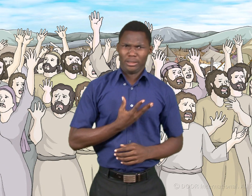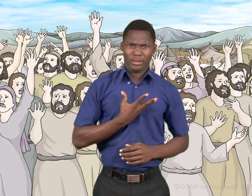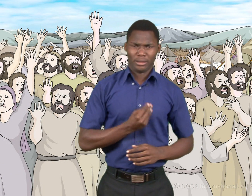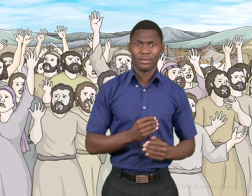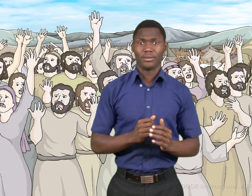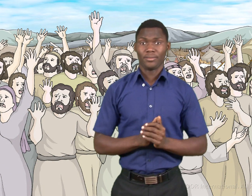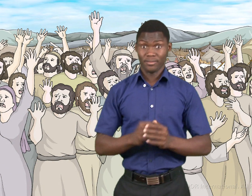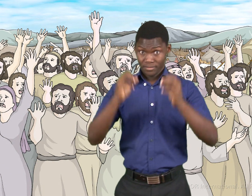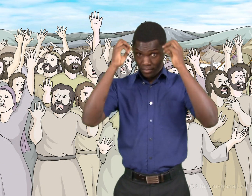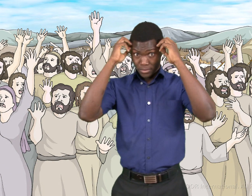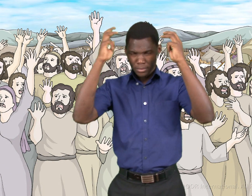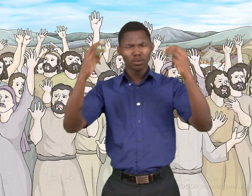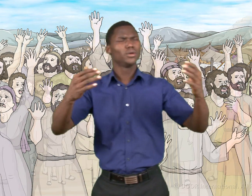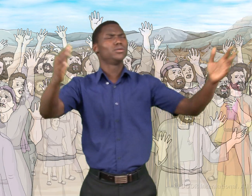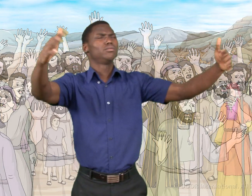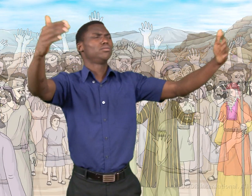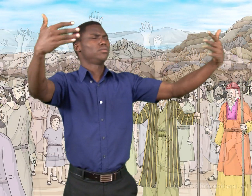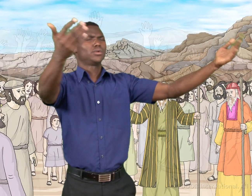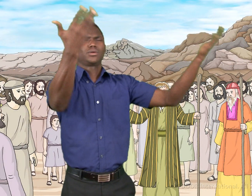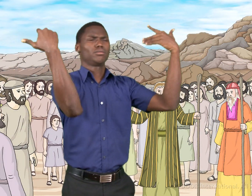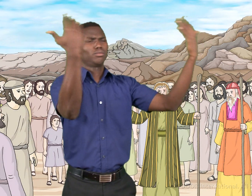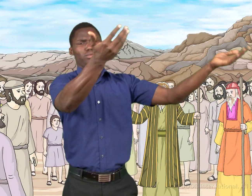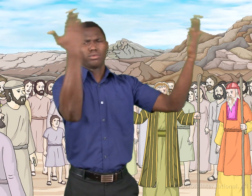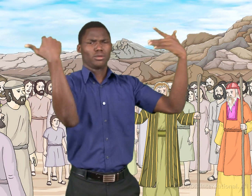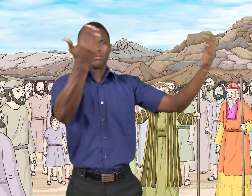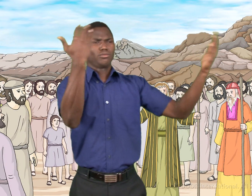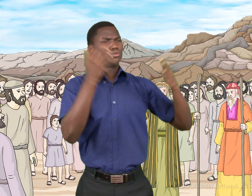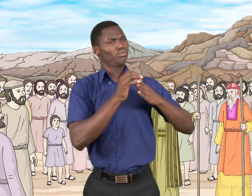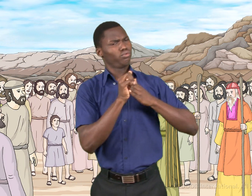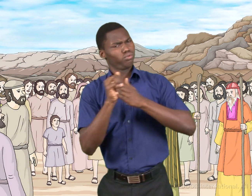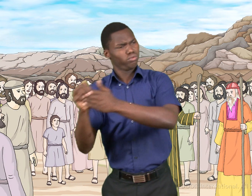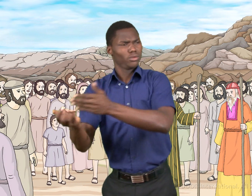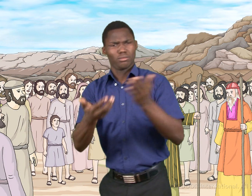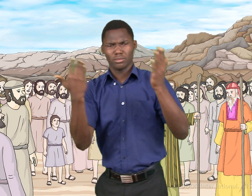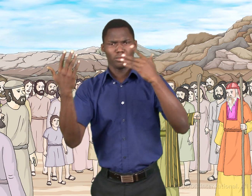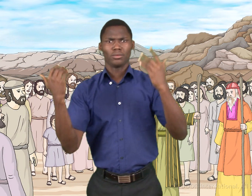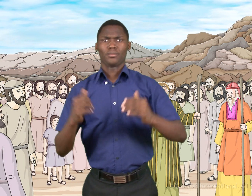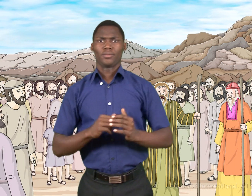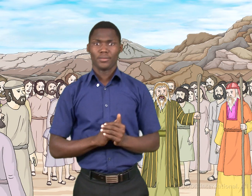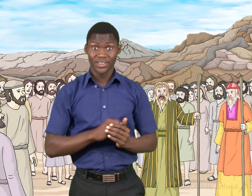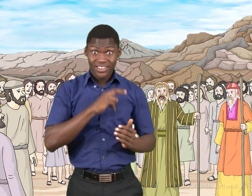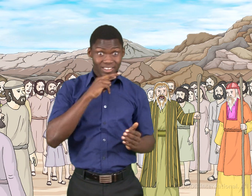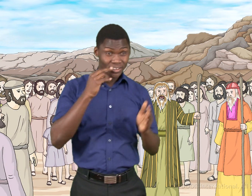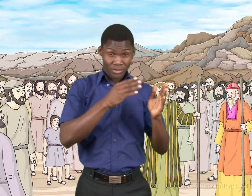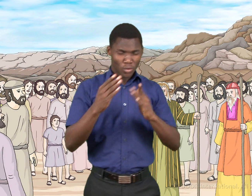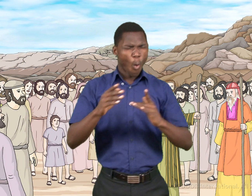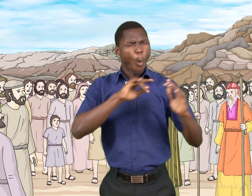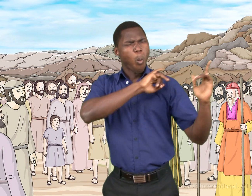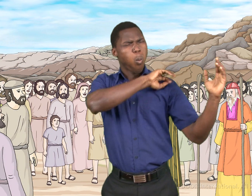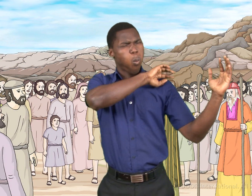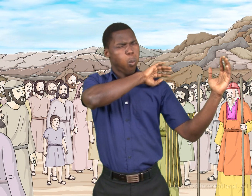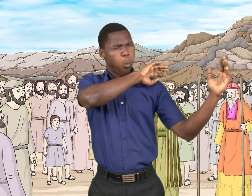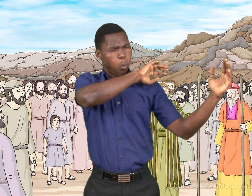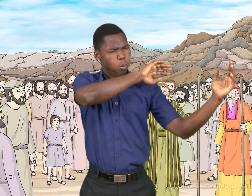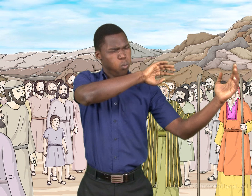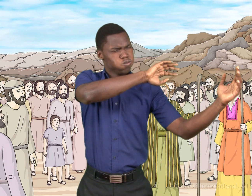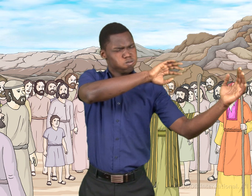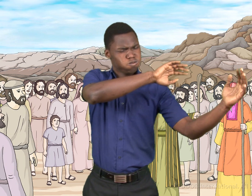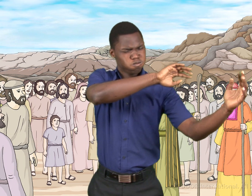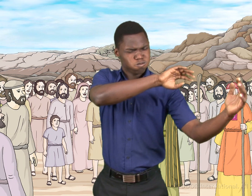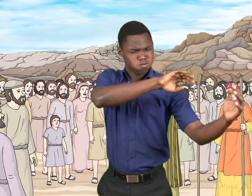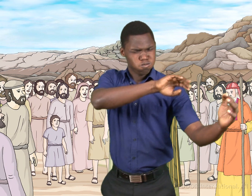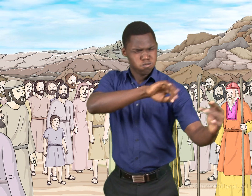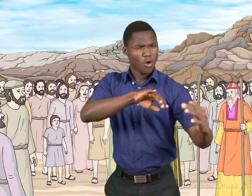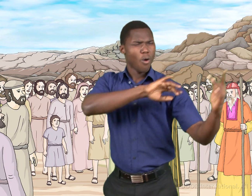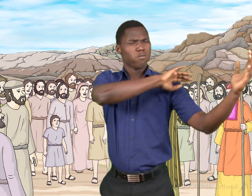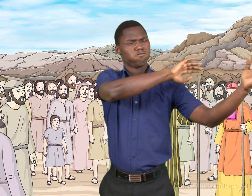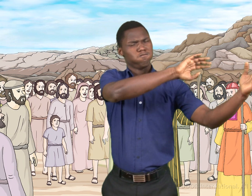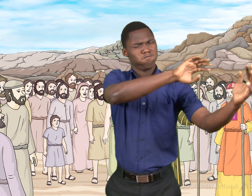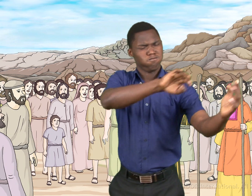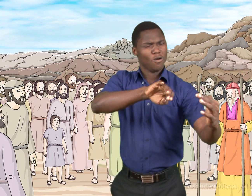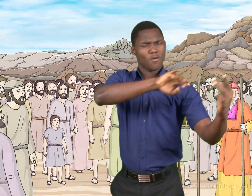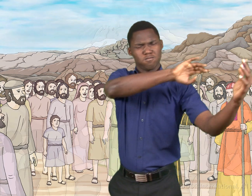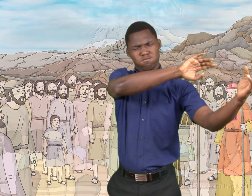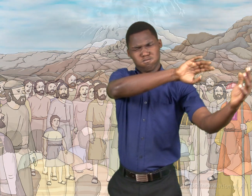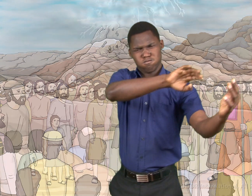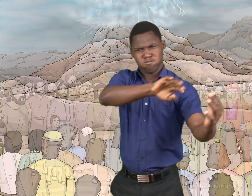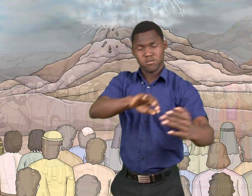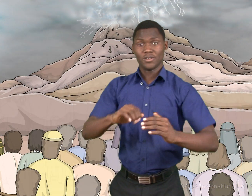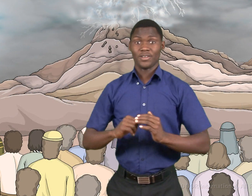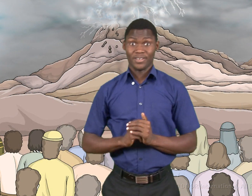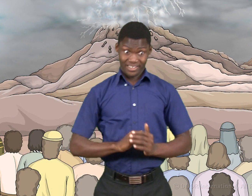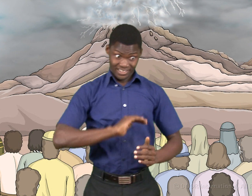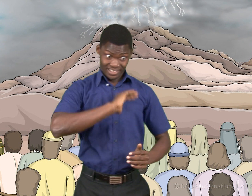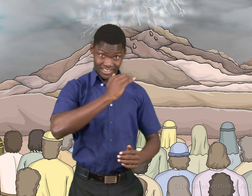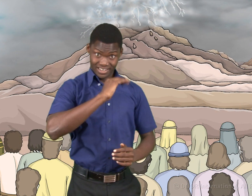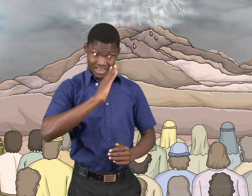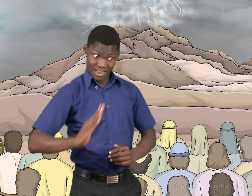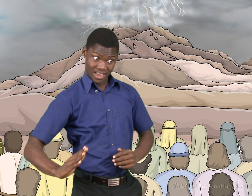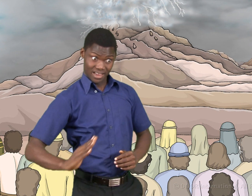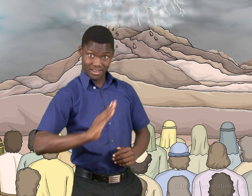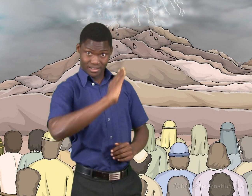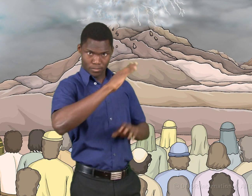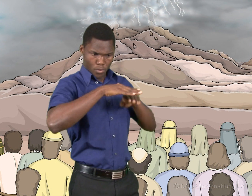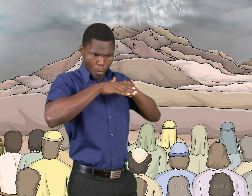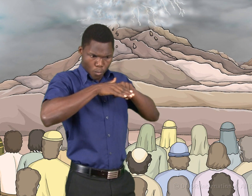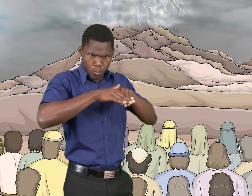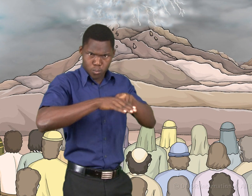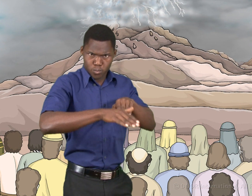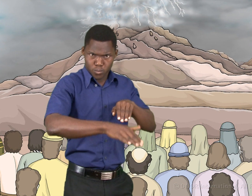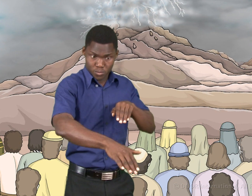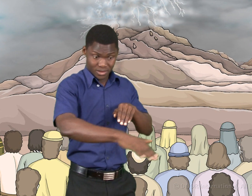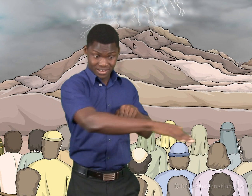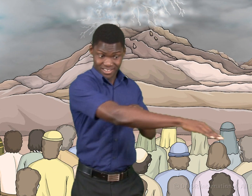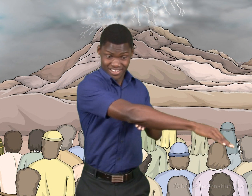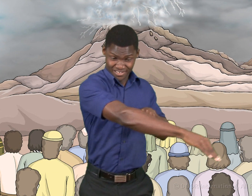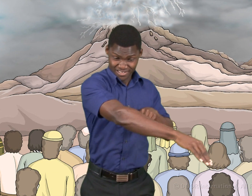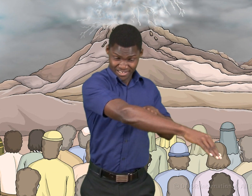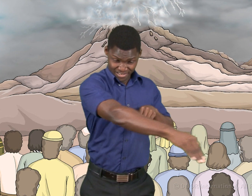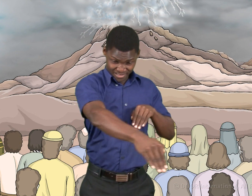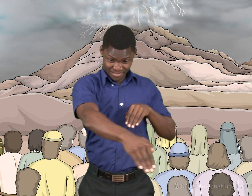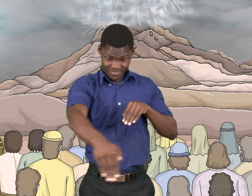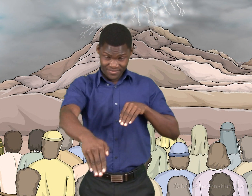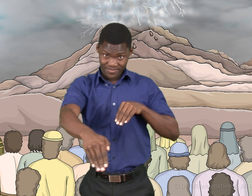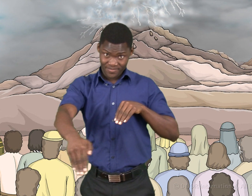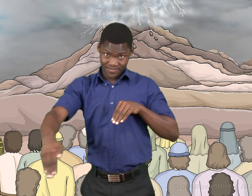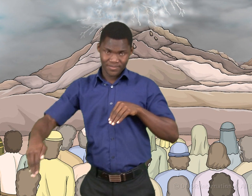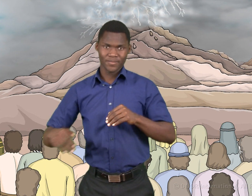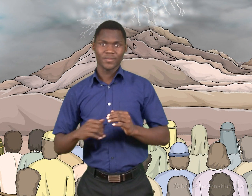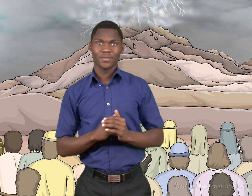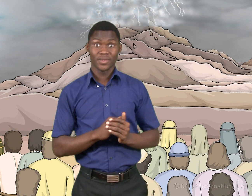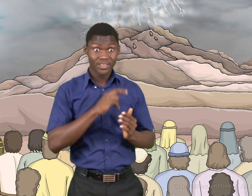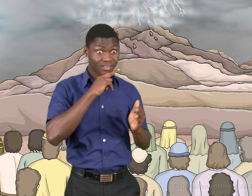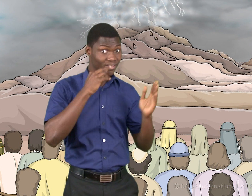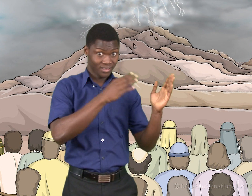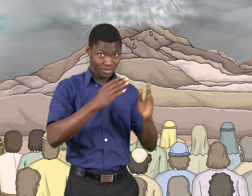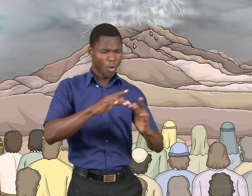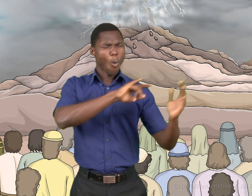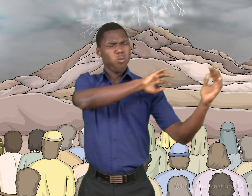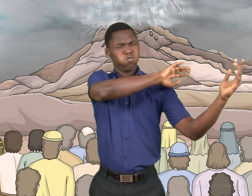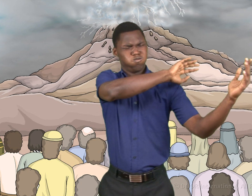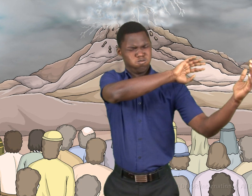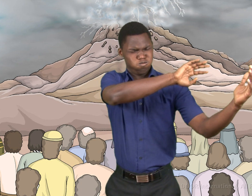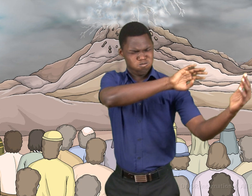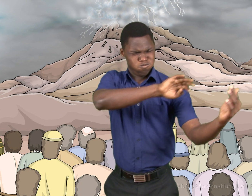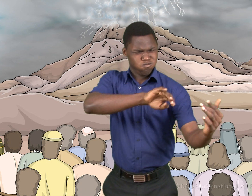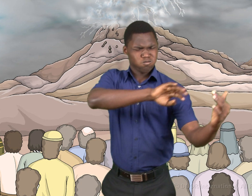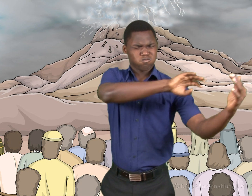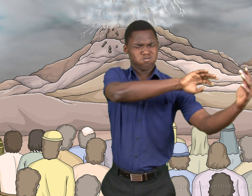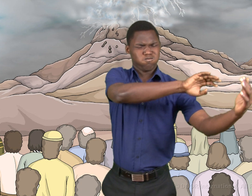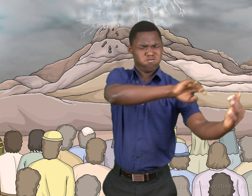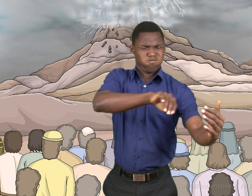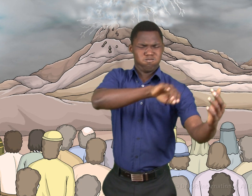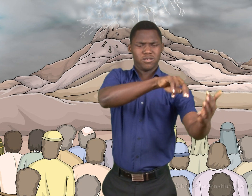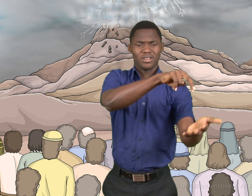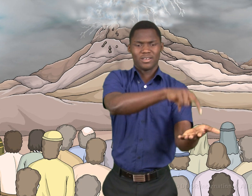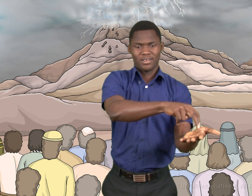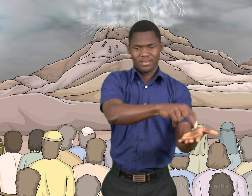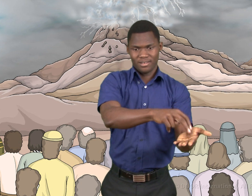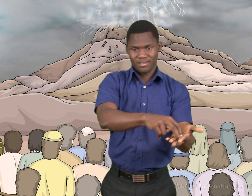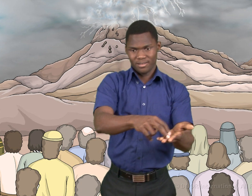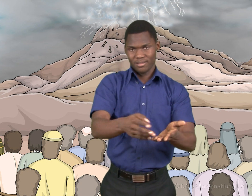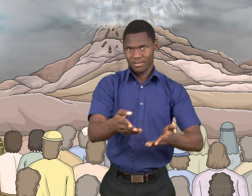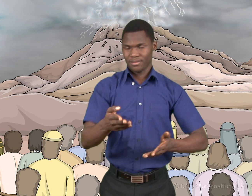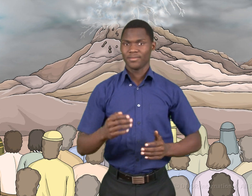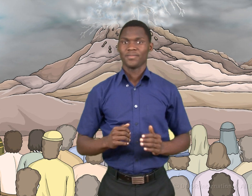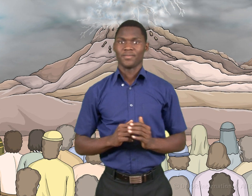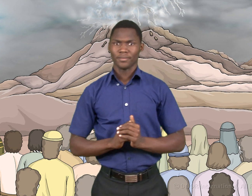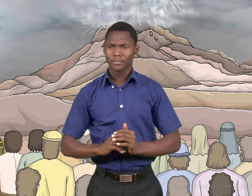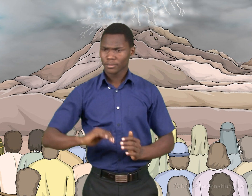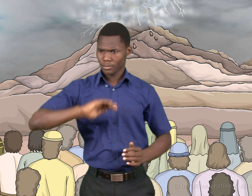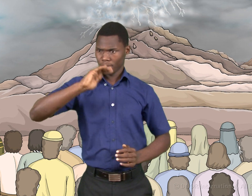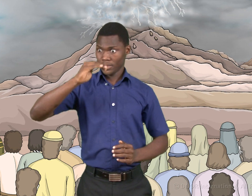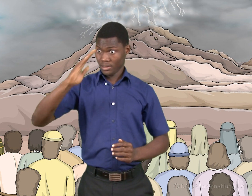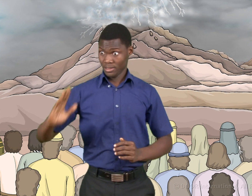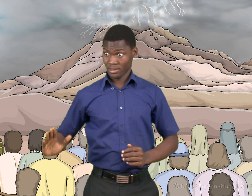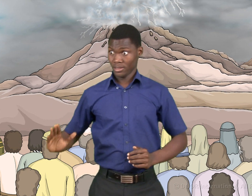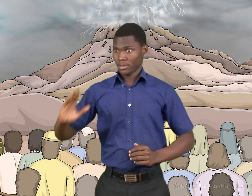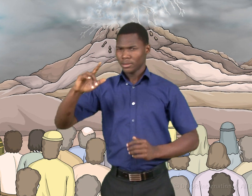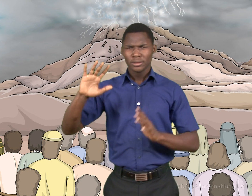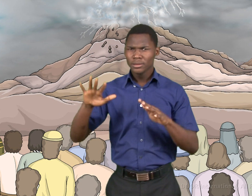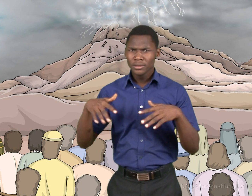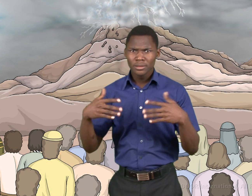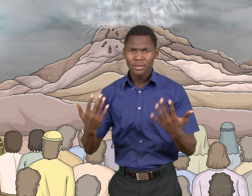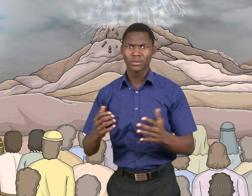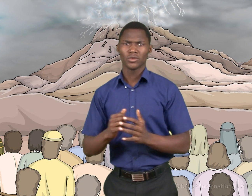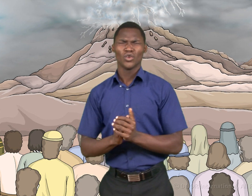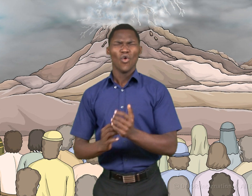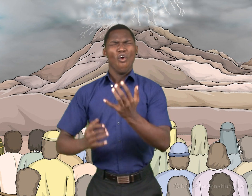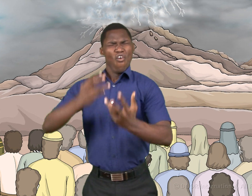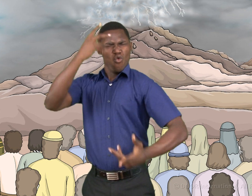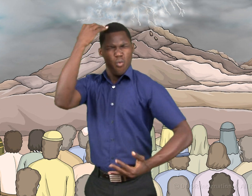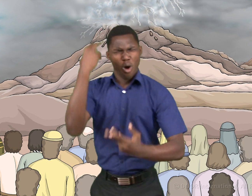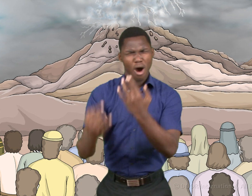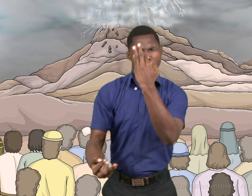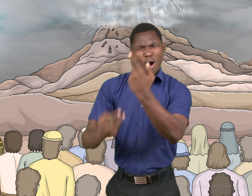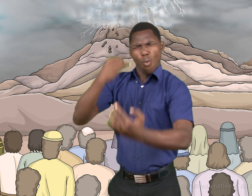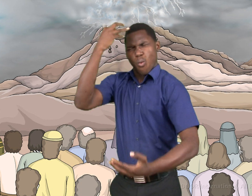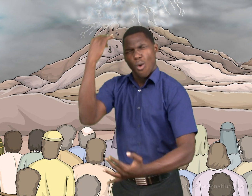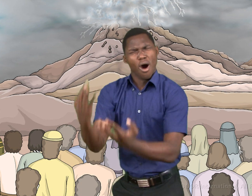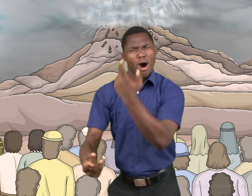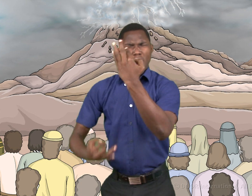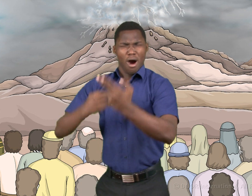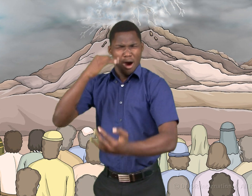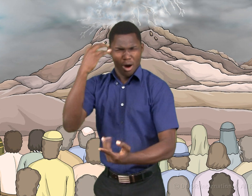Then Moses brought the people out of the camp to meet with God, and they stood at the foot of the mountain.